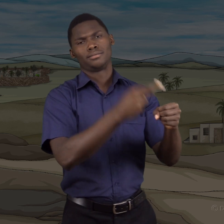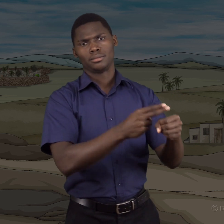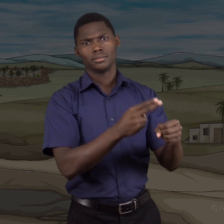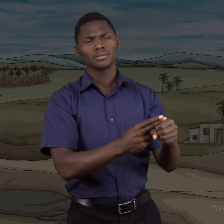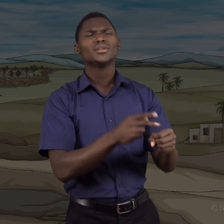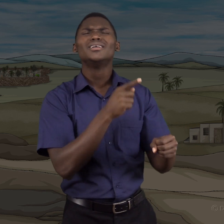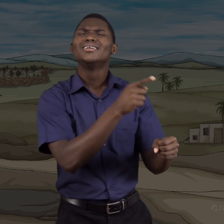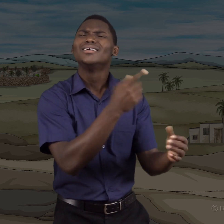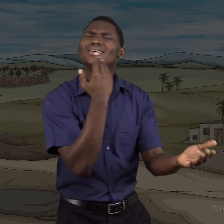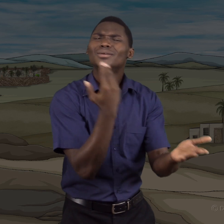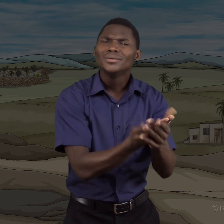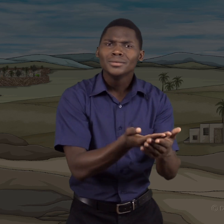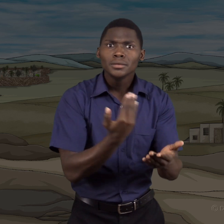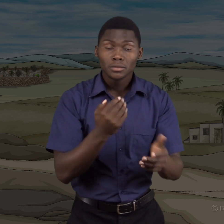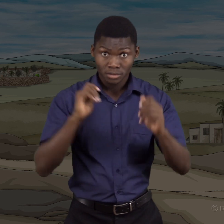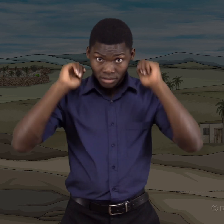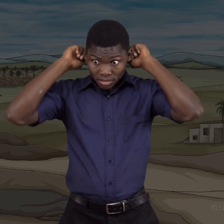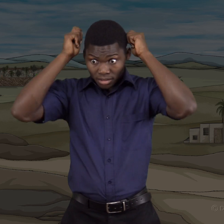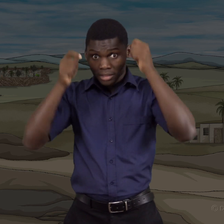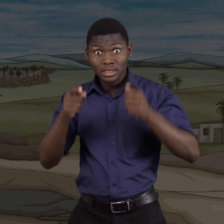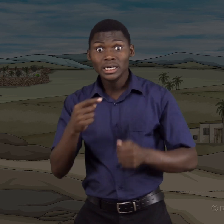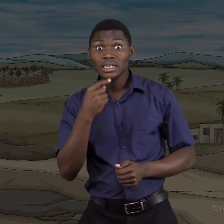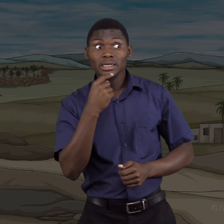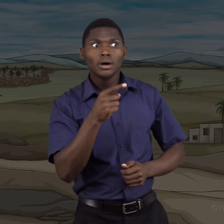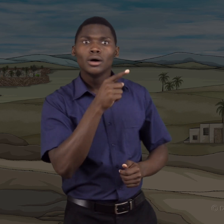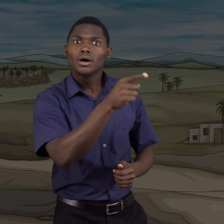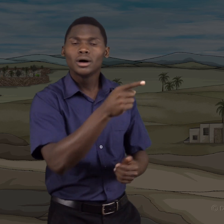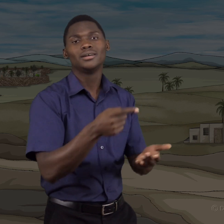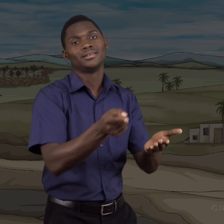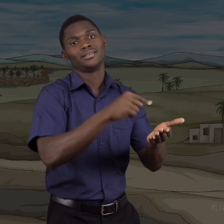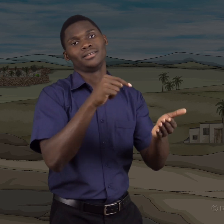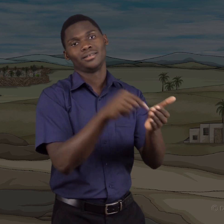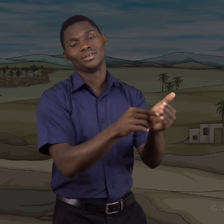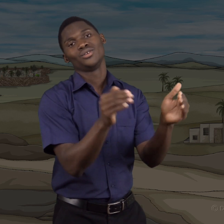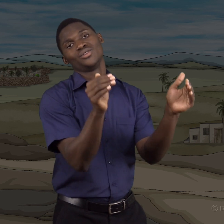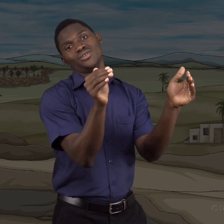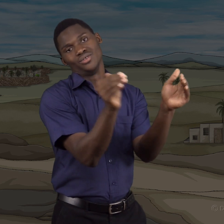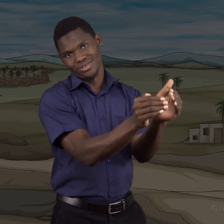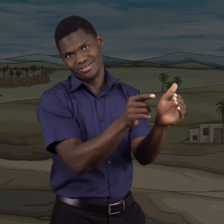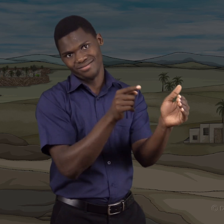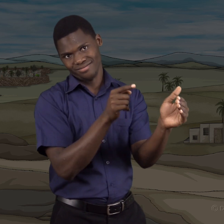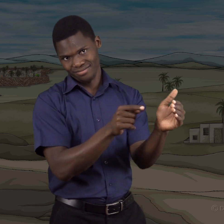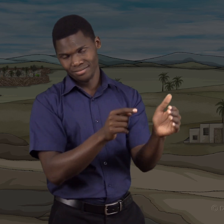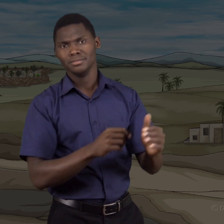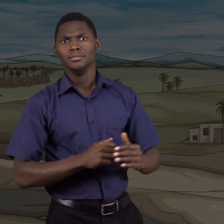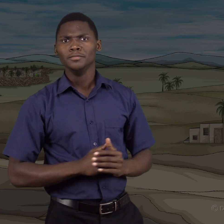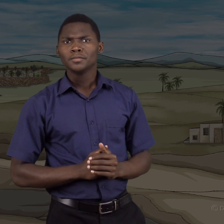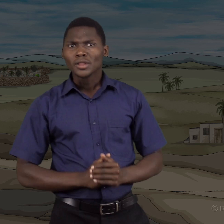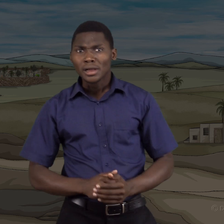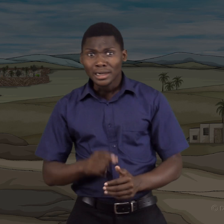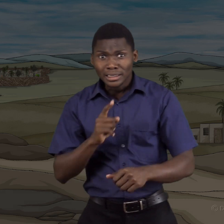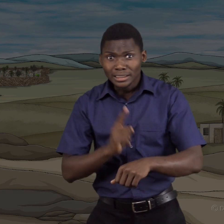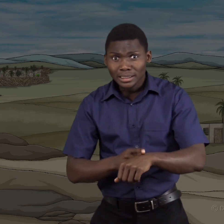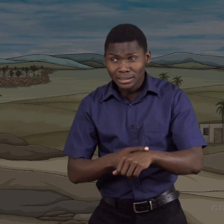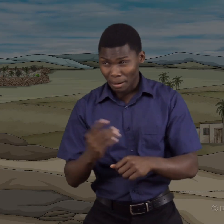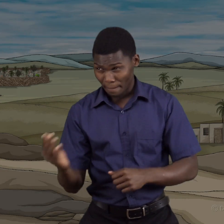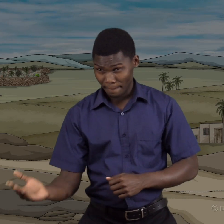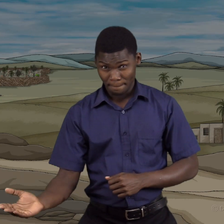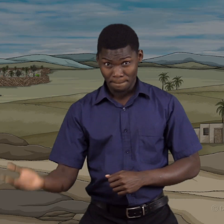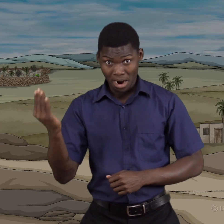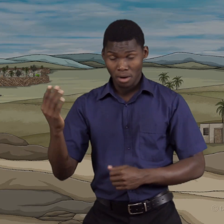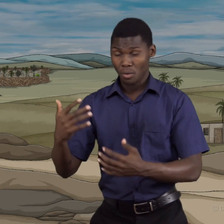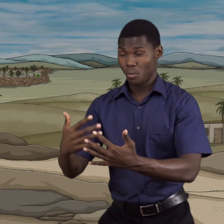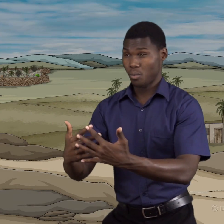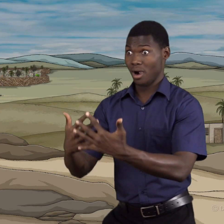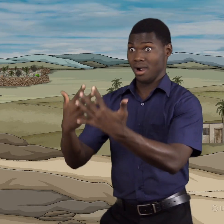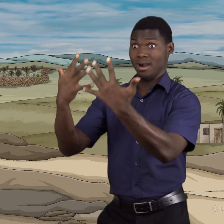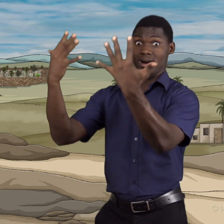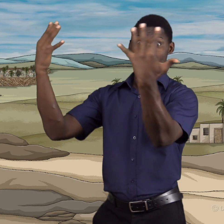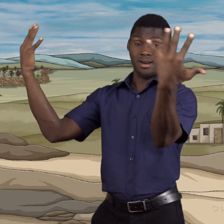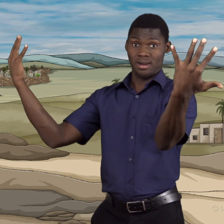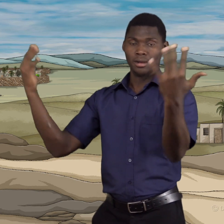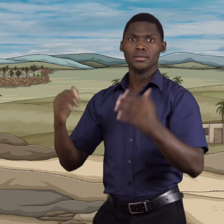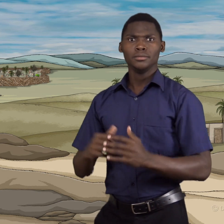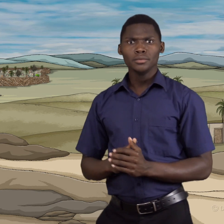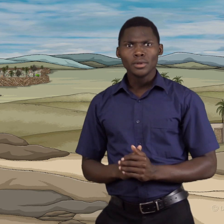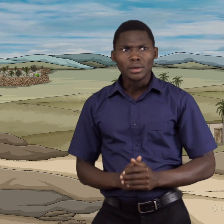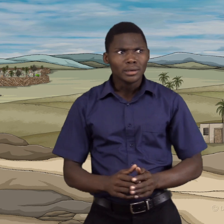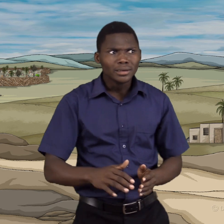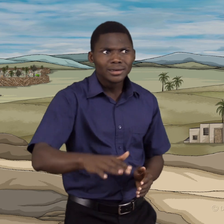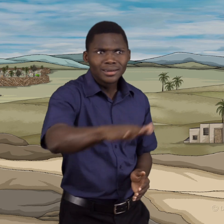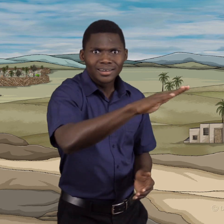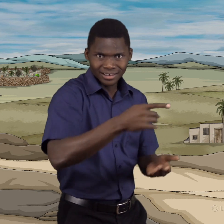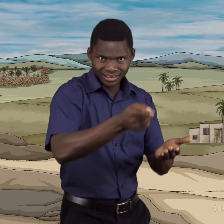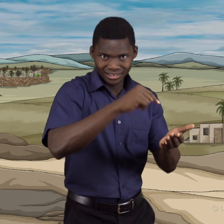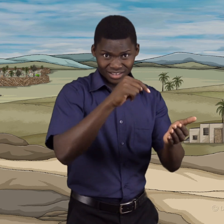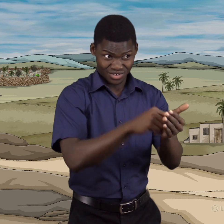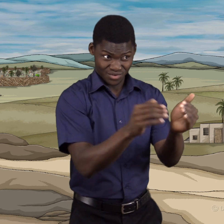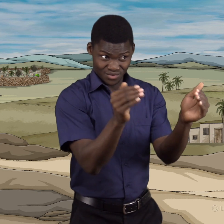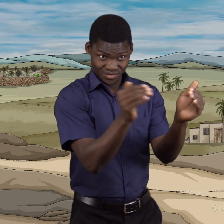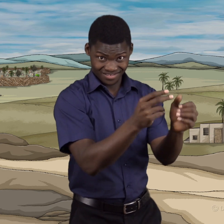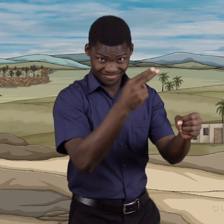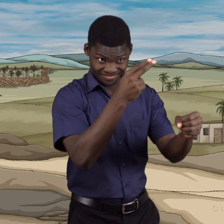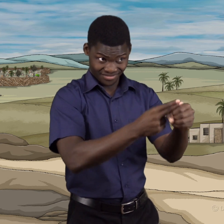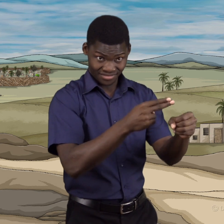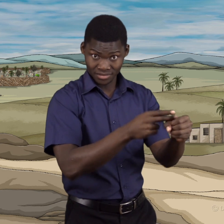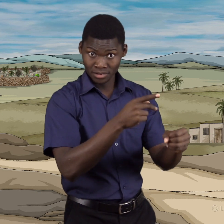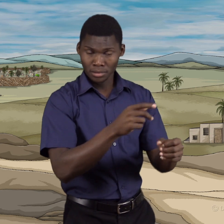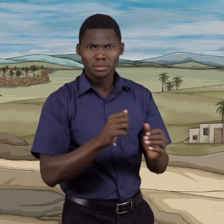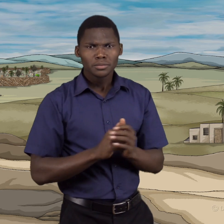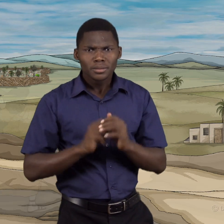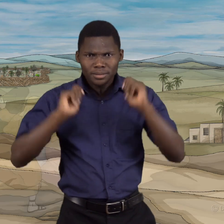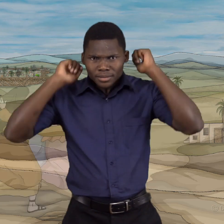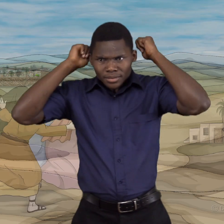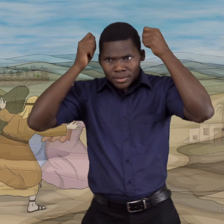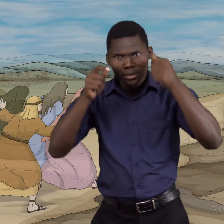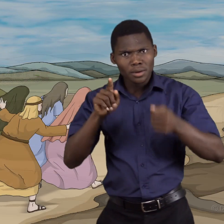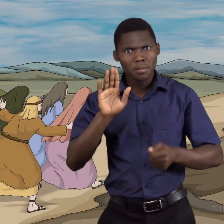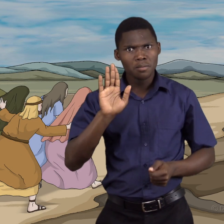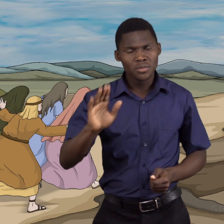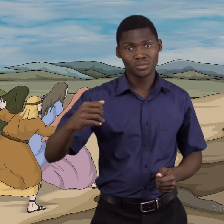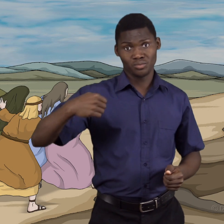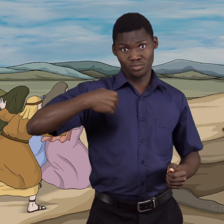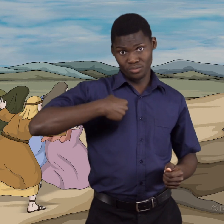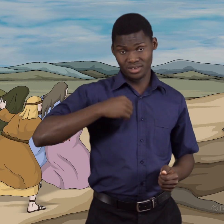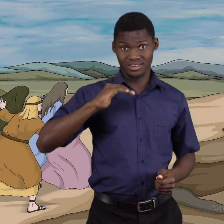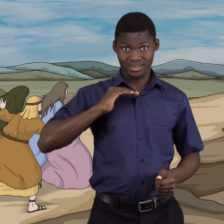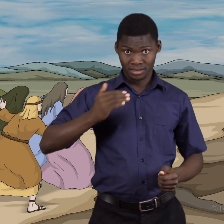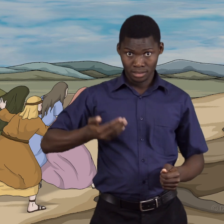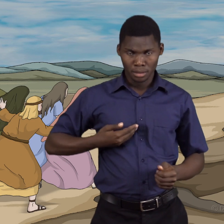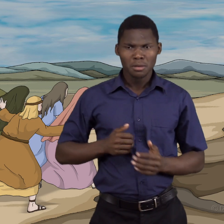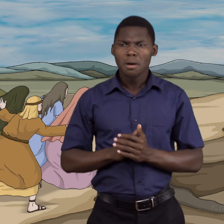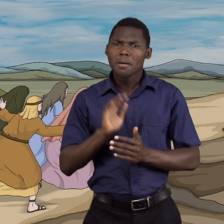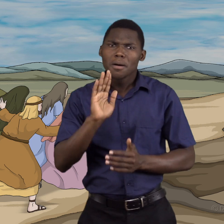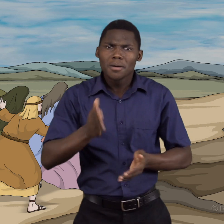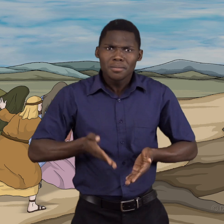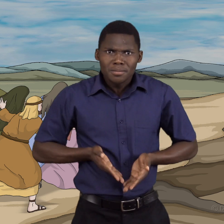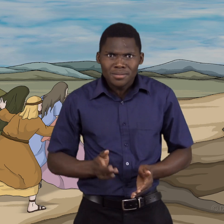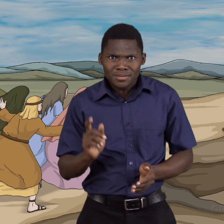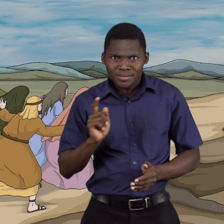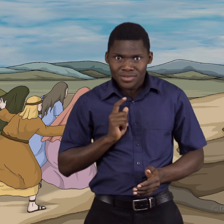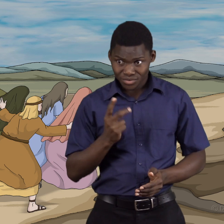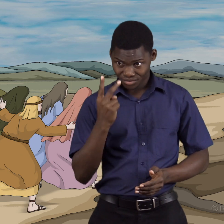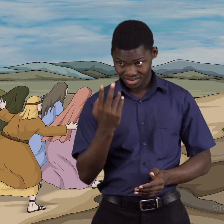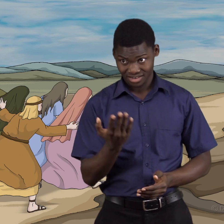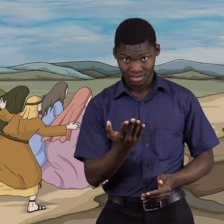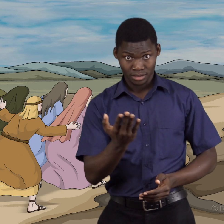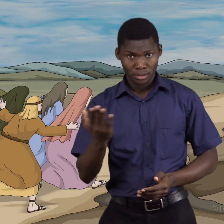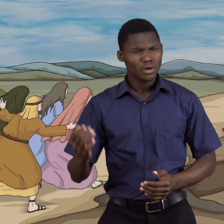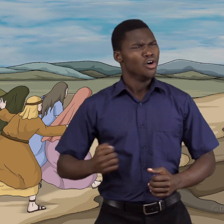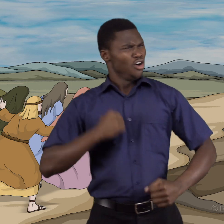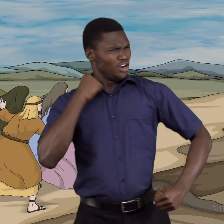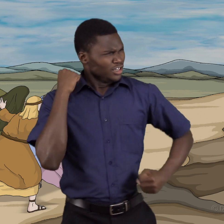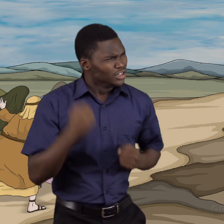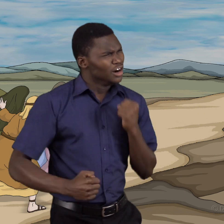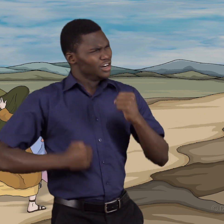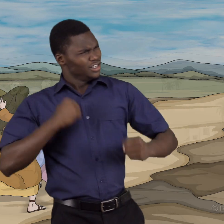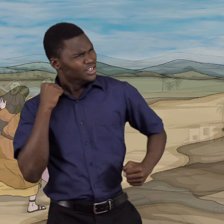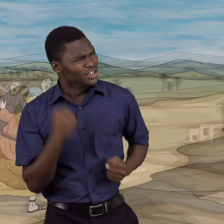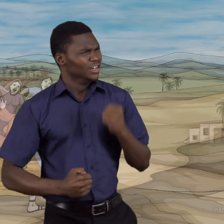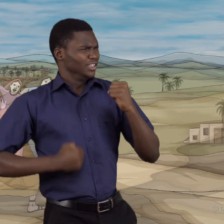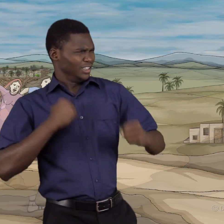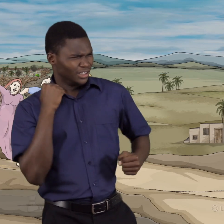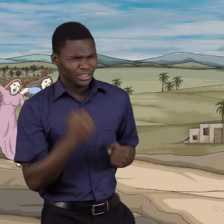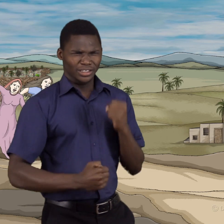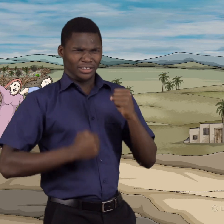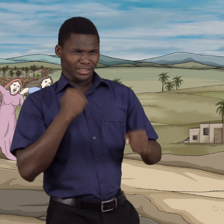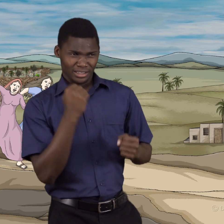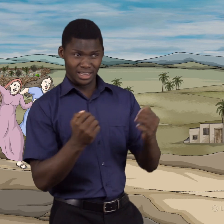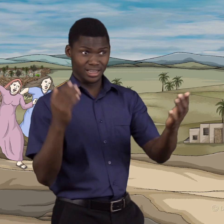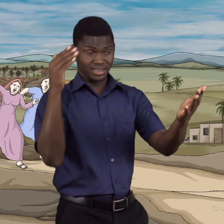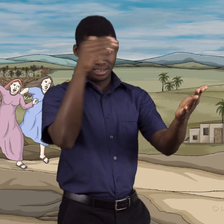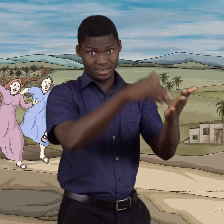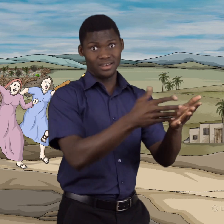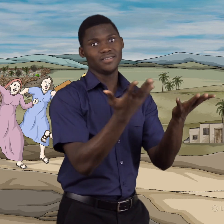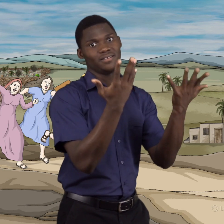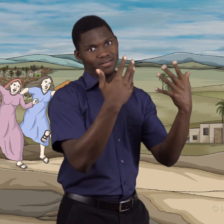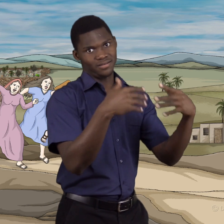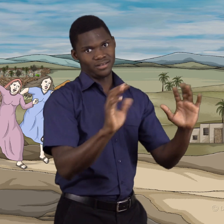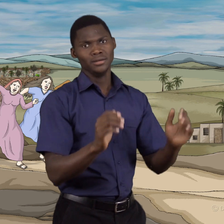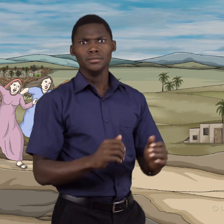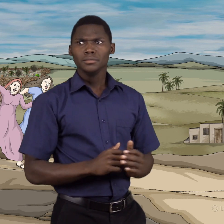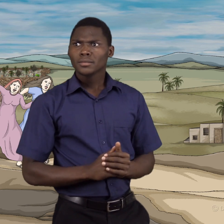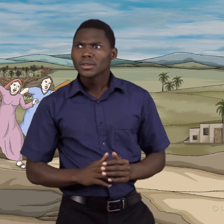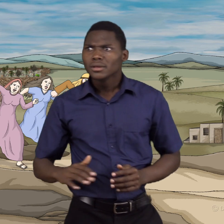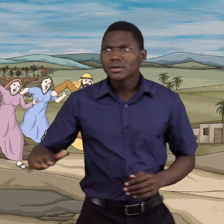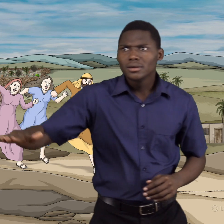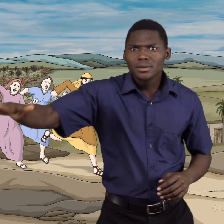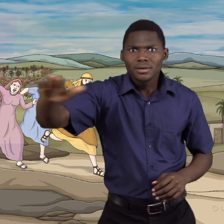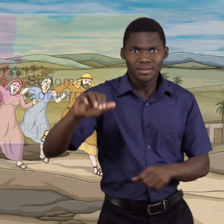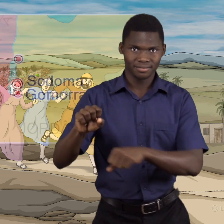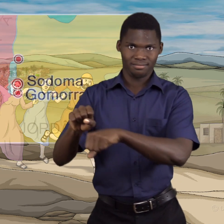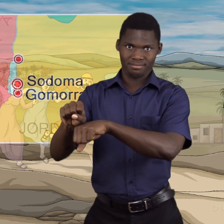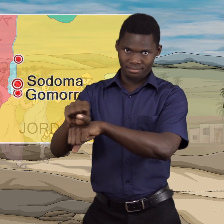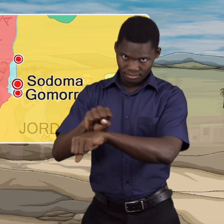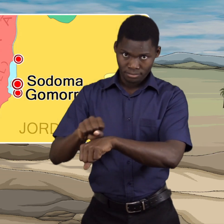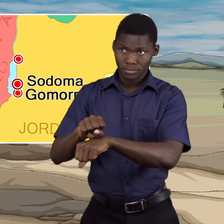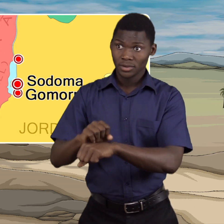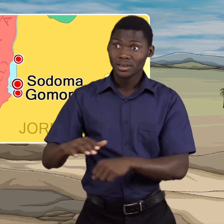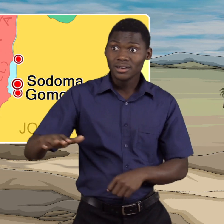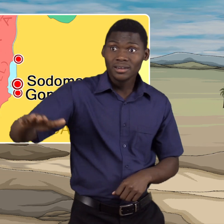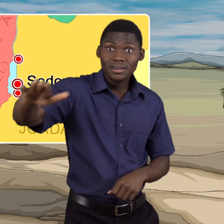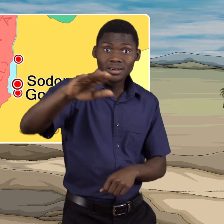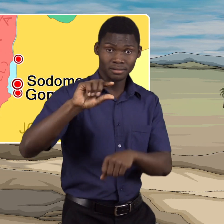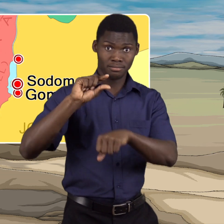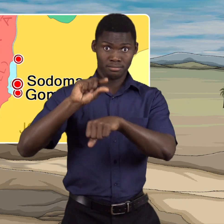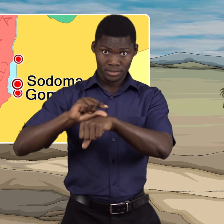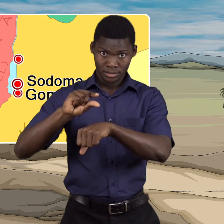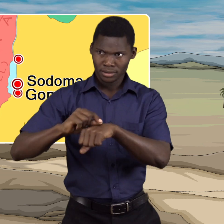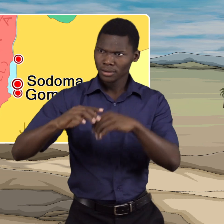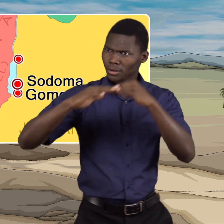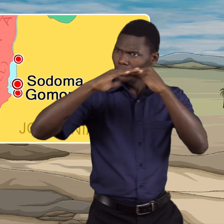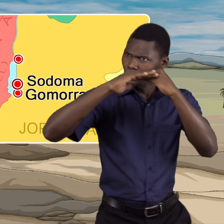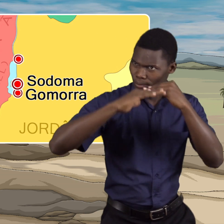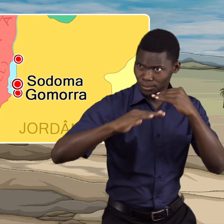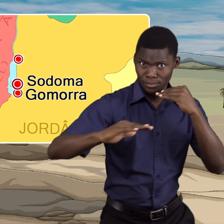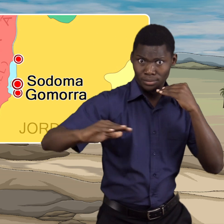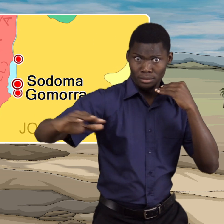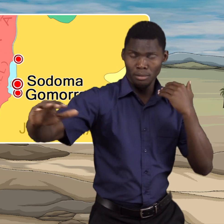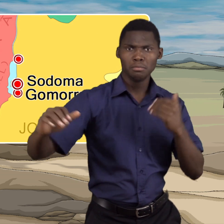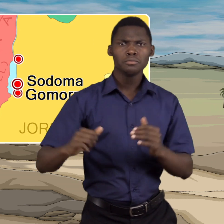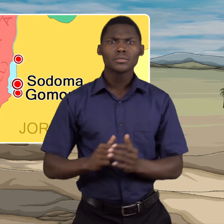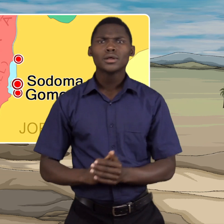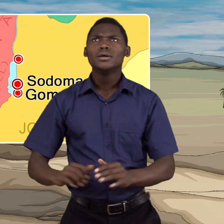And by the time the sun had risen over the land, Lot had reached Zoar.